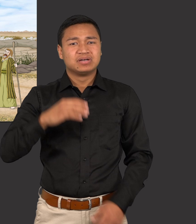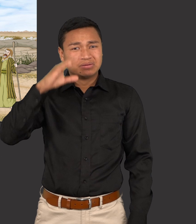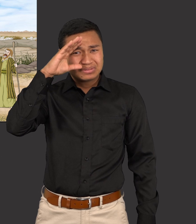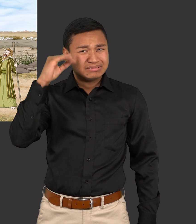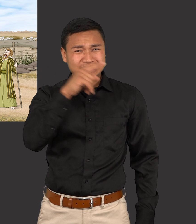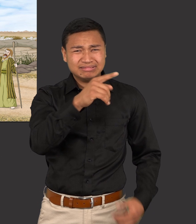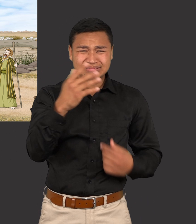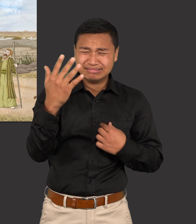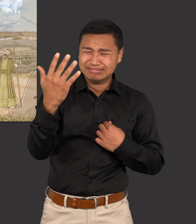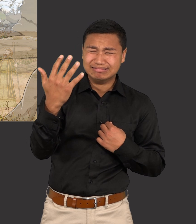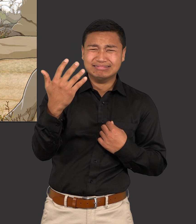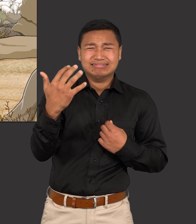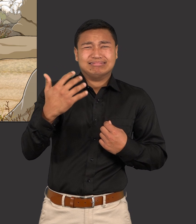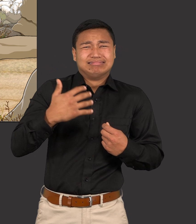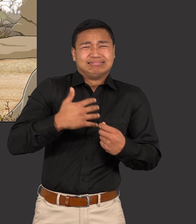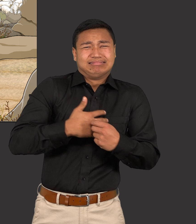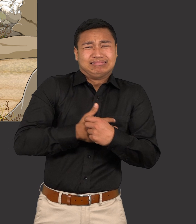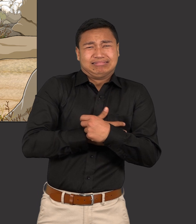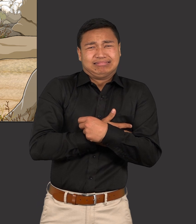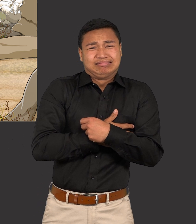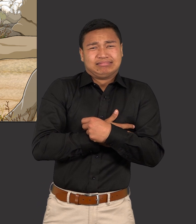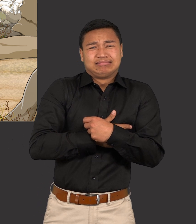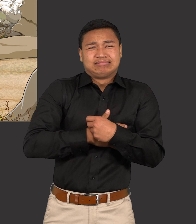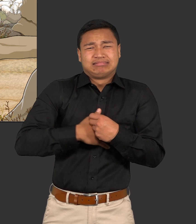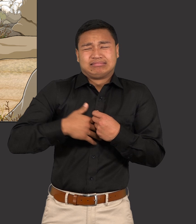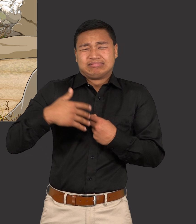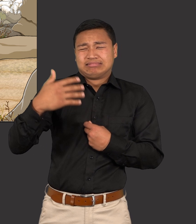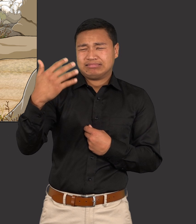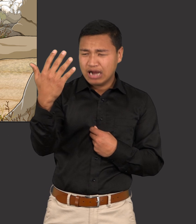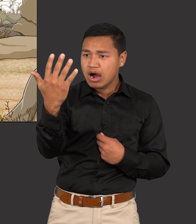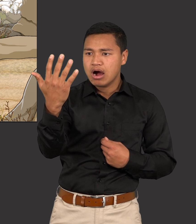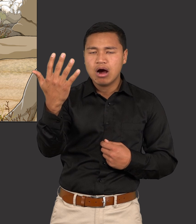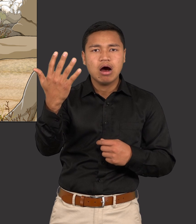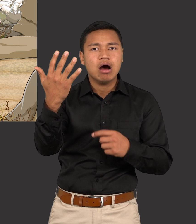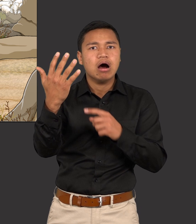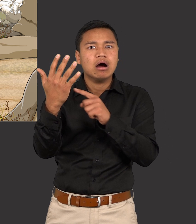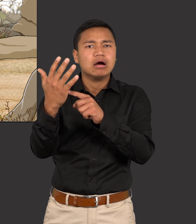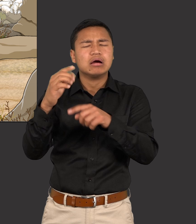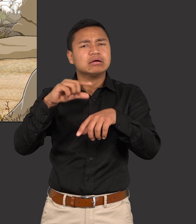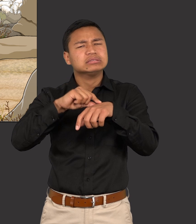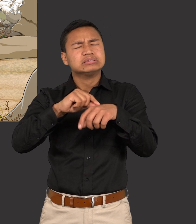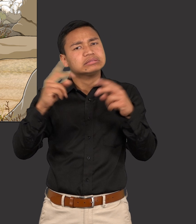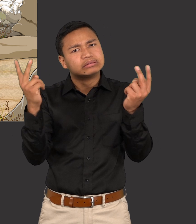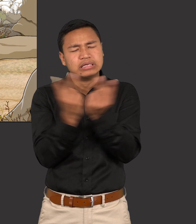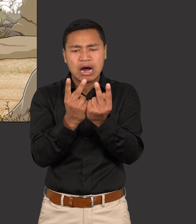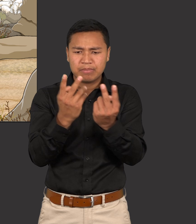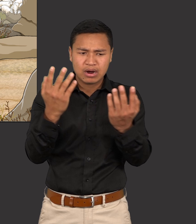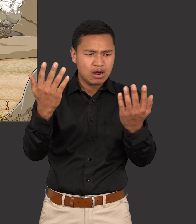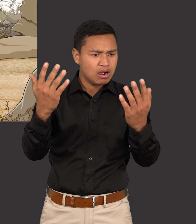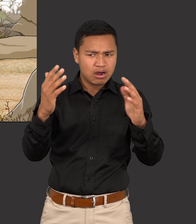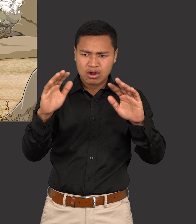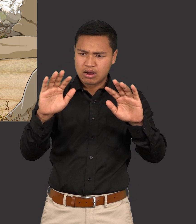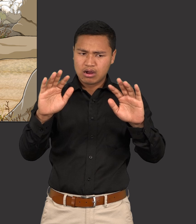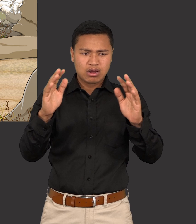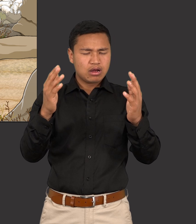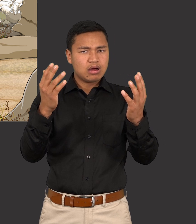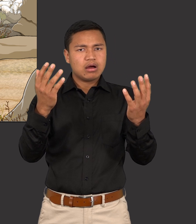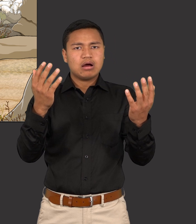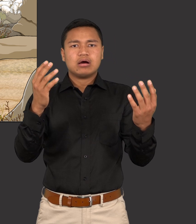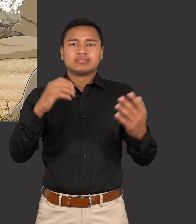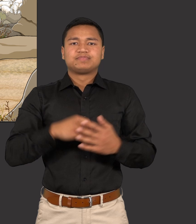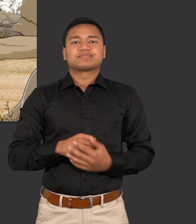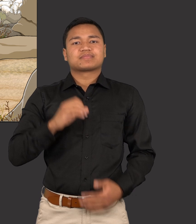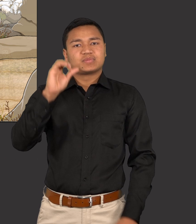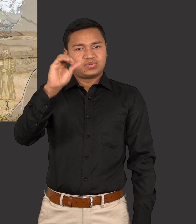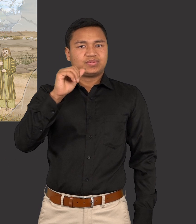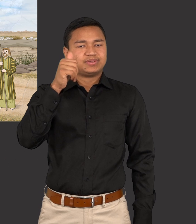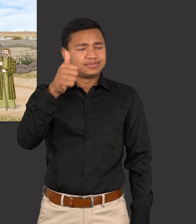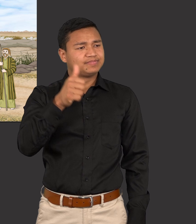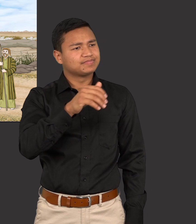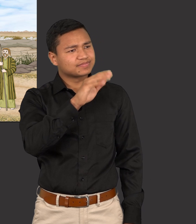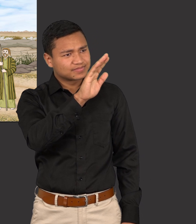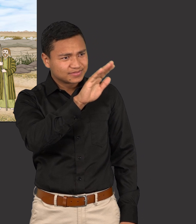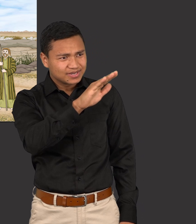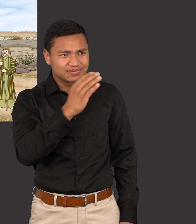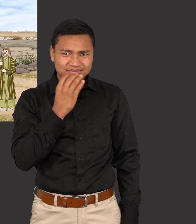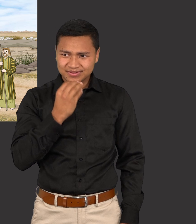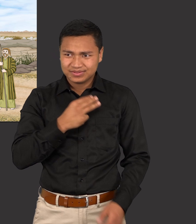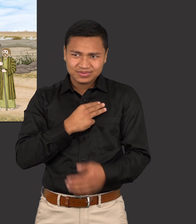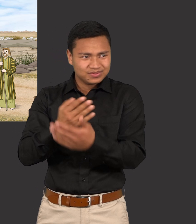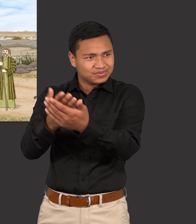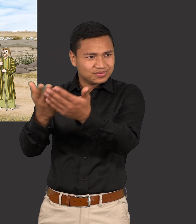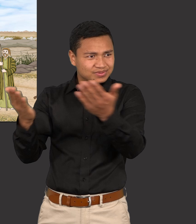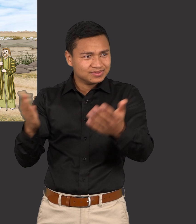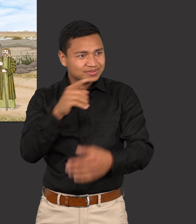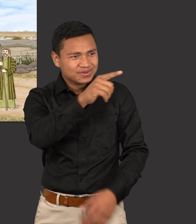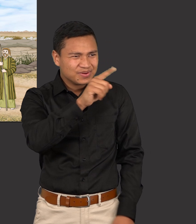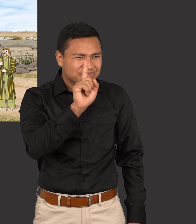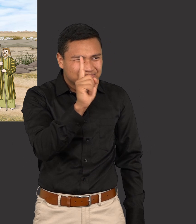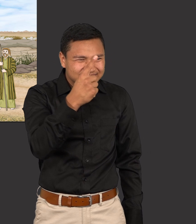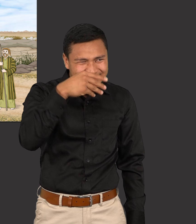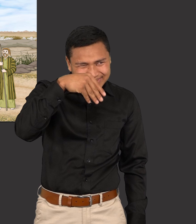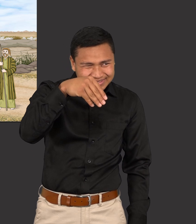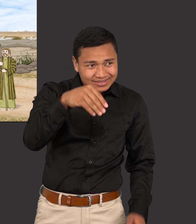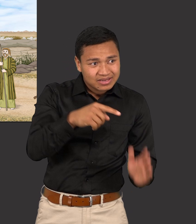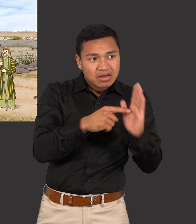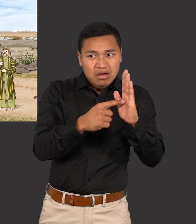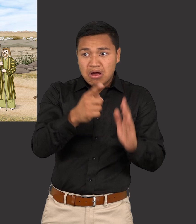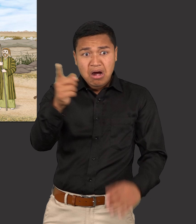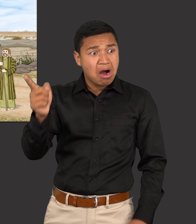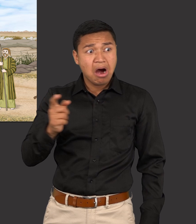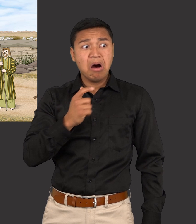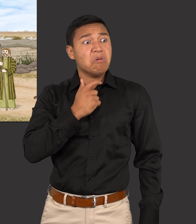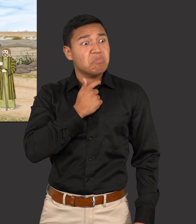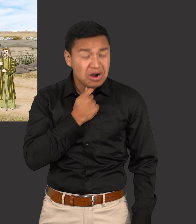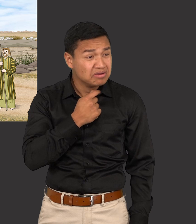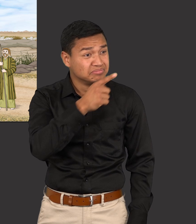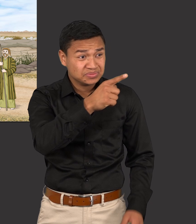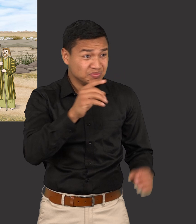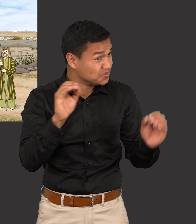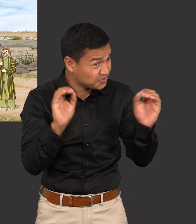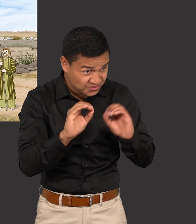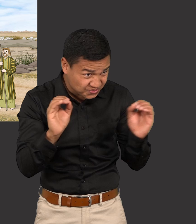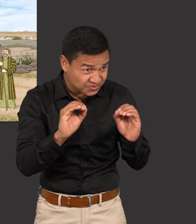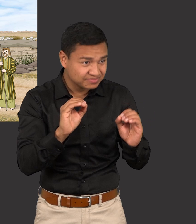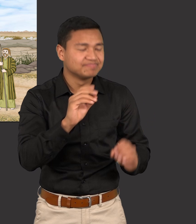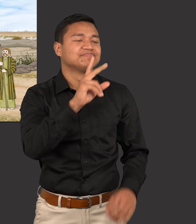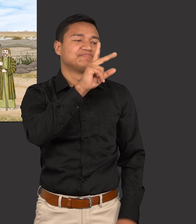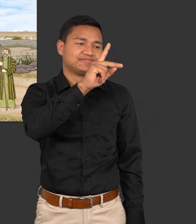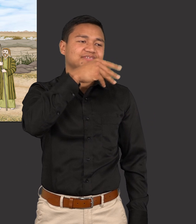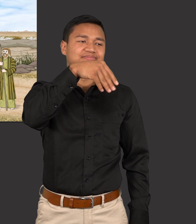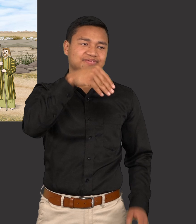So Moses put his hand back inside his cloak, and when he took it out, it was restored, like the rest of his skin.